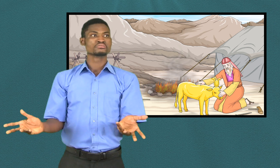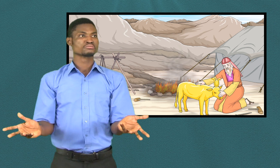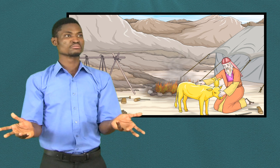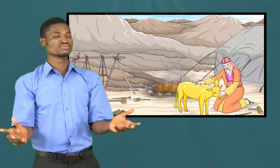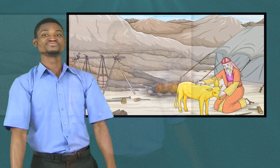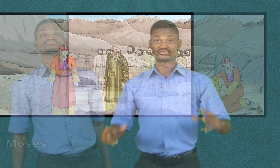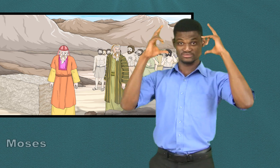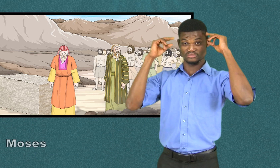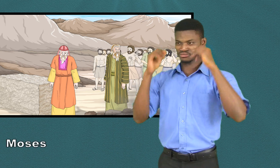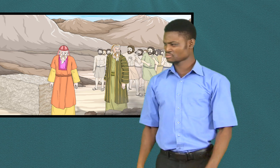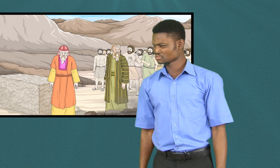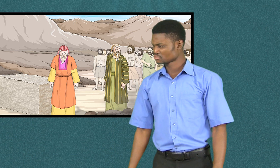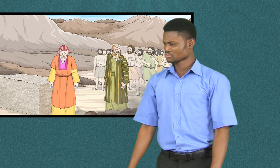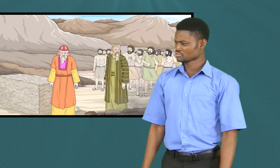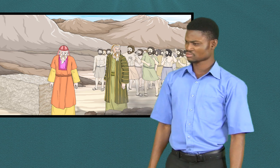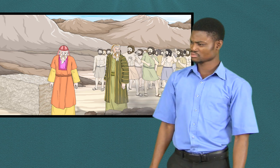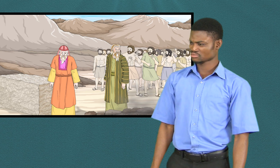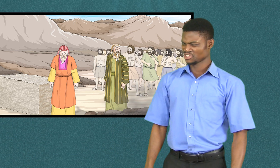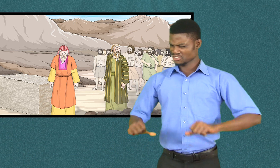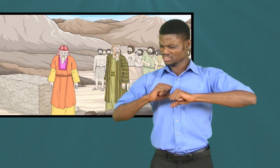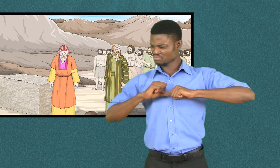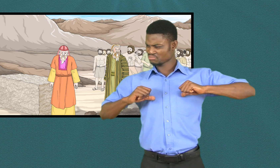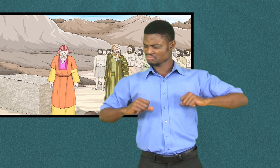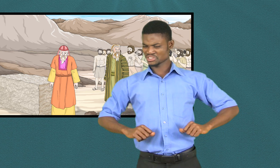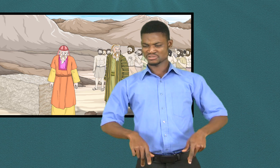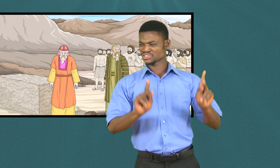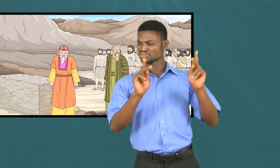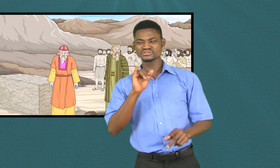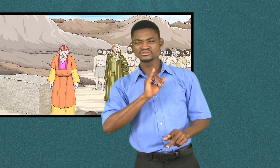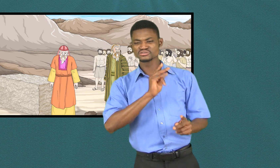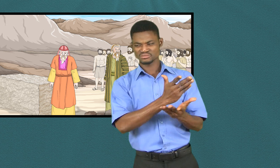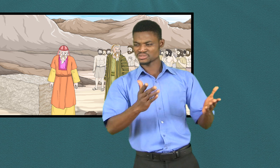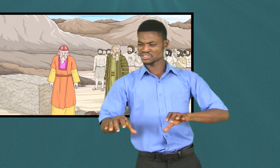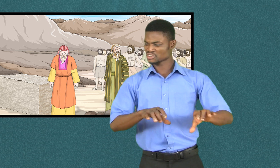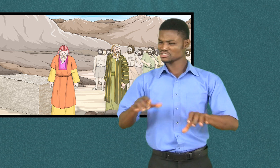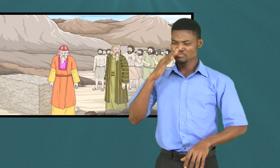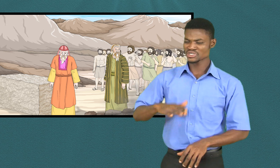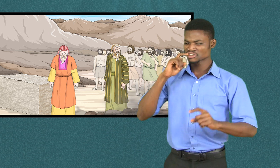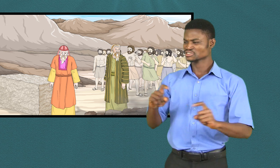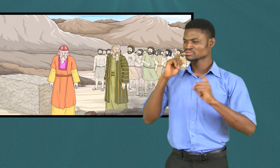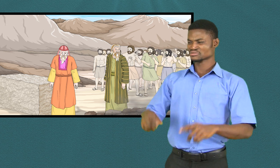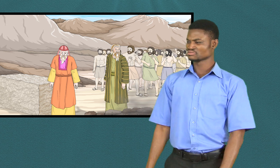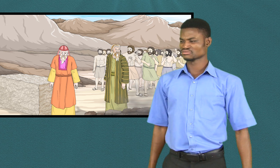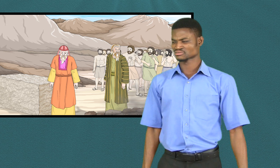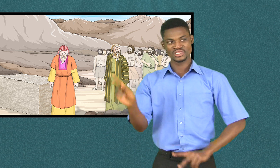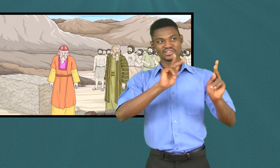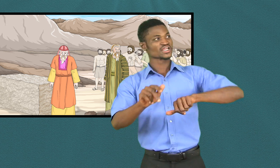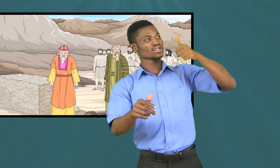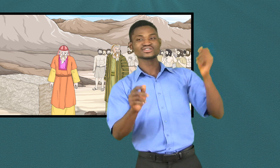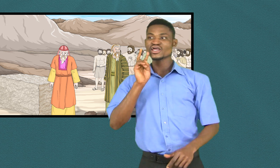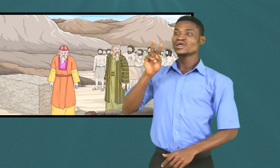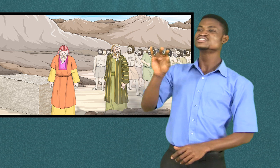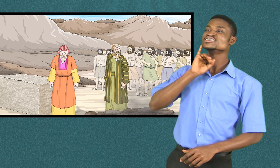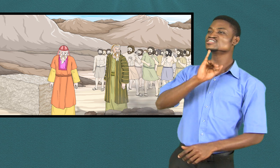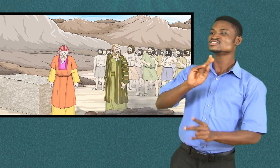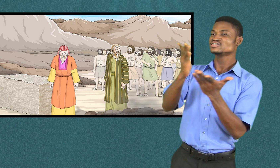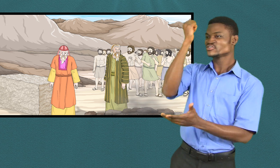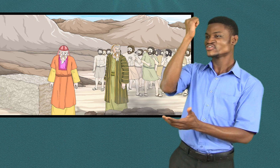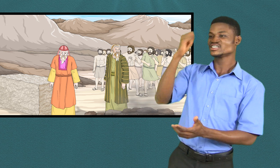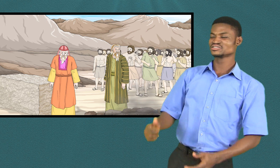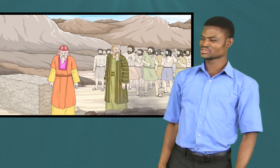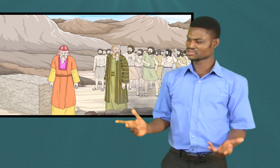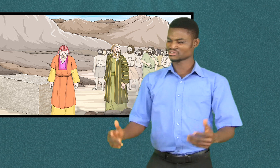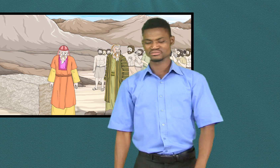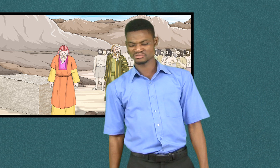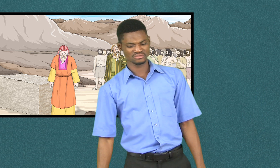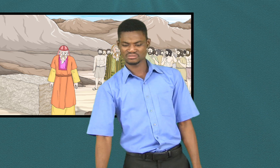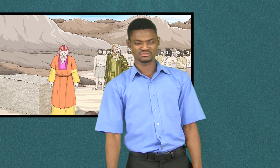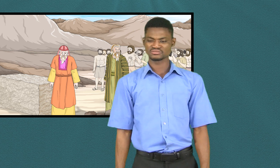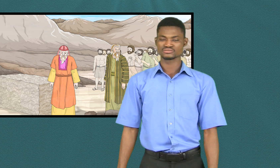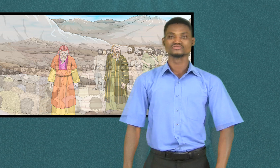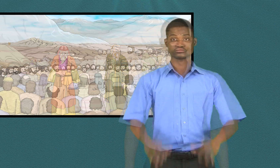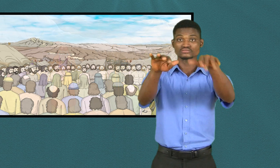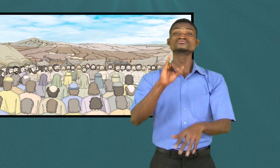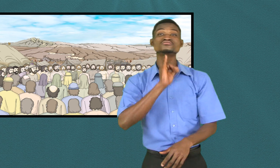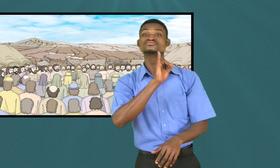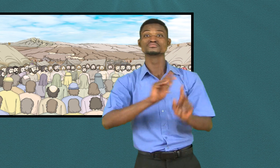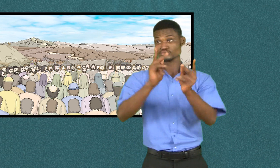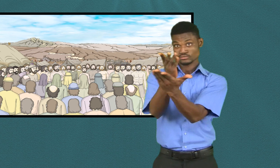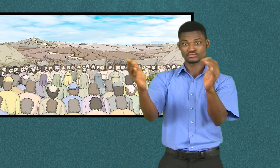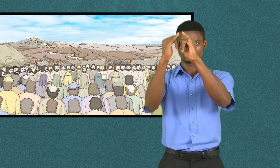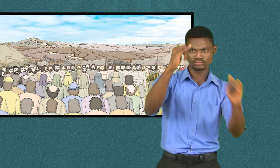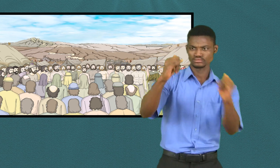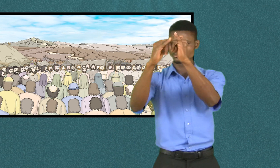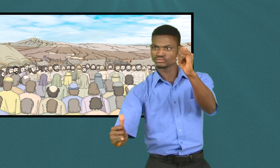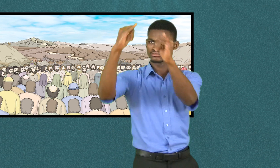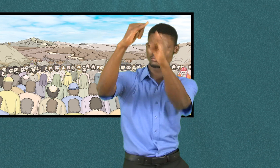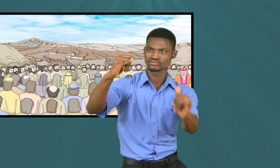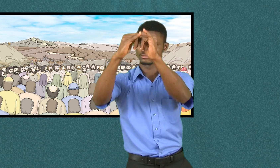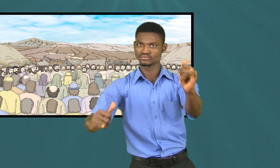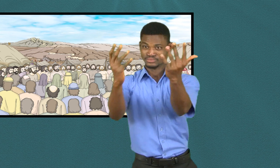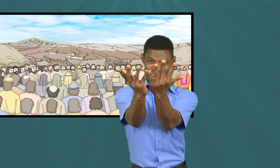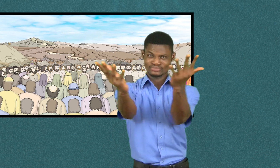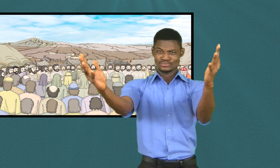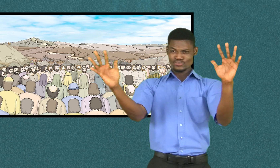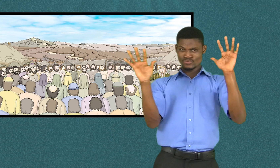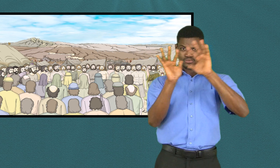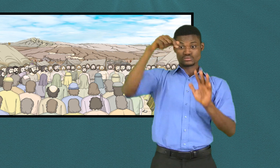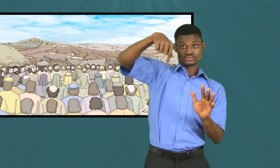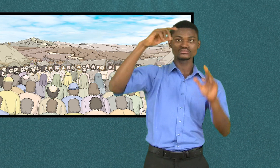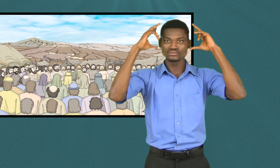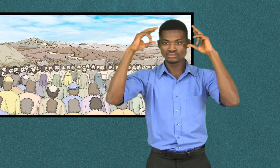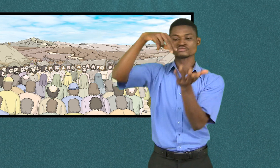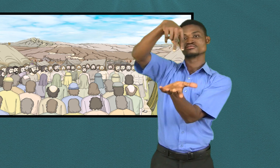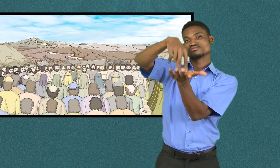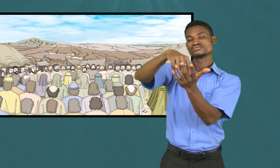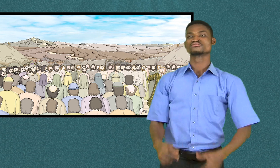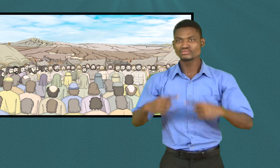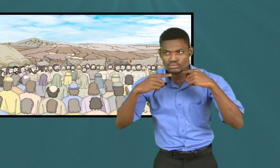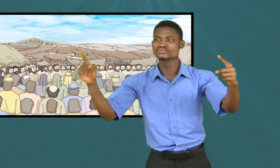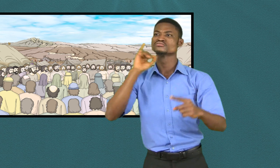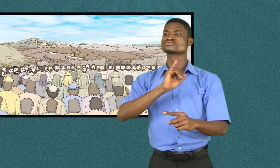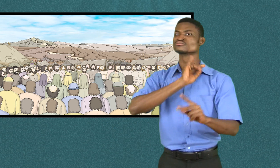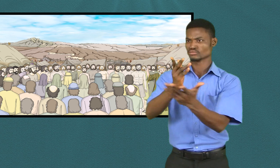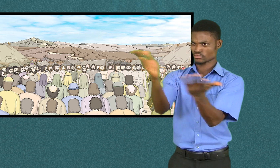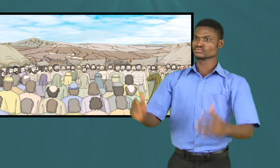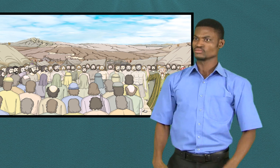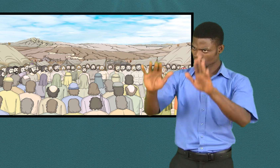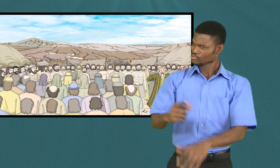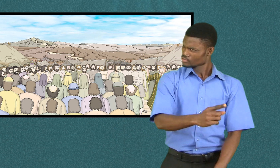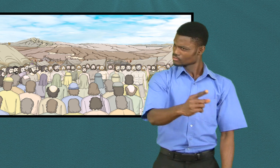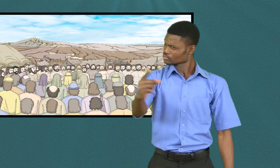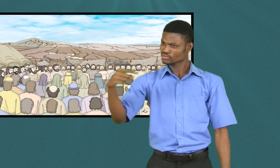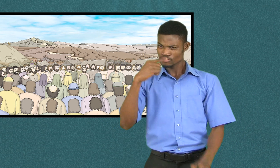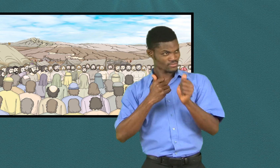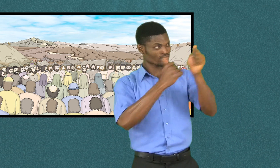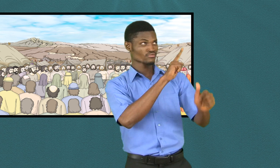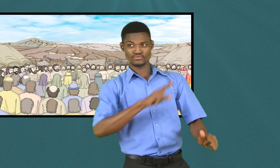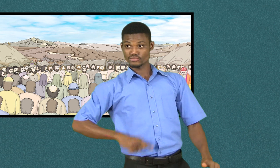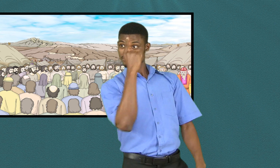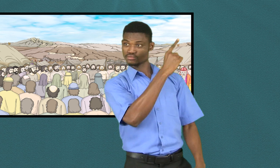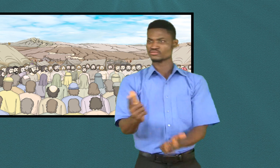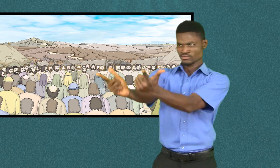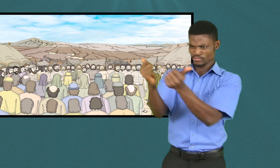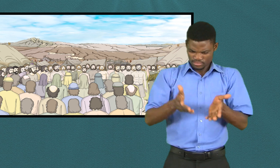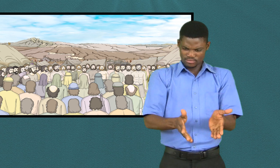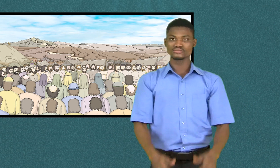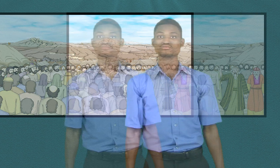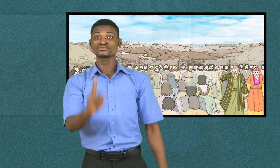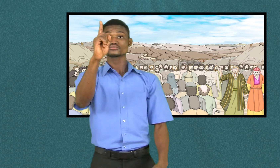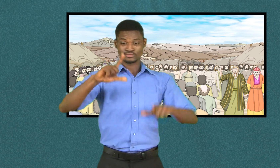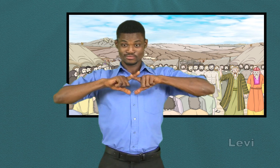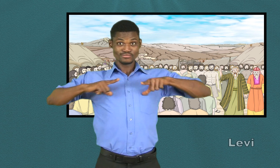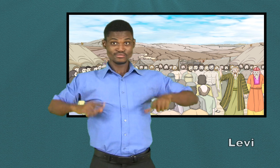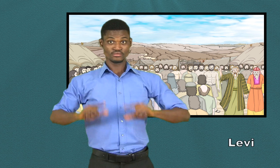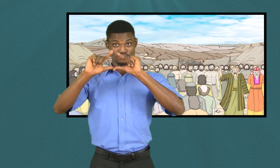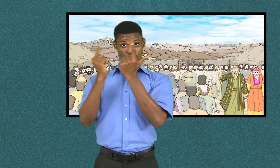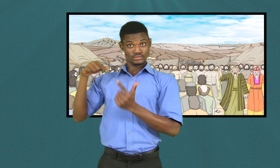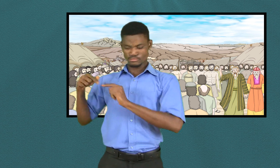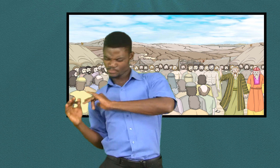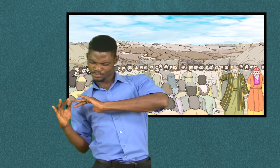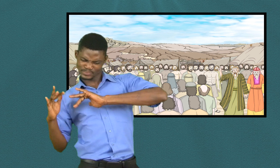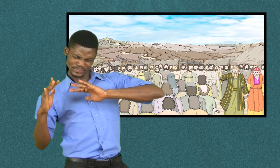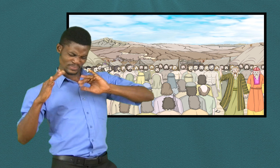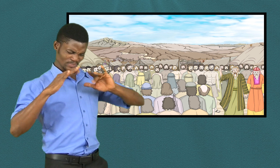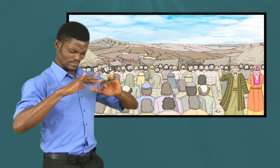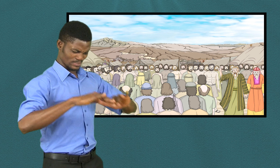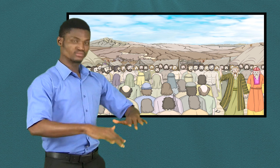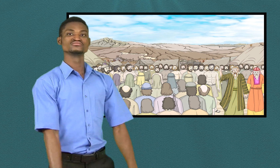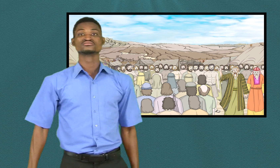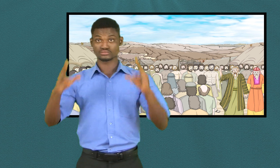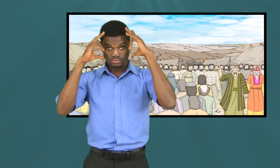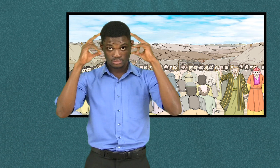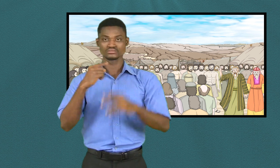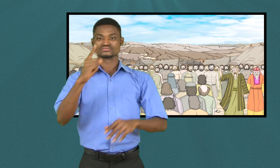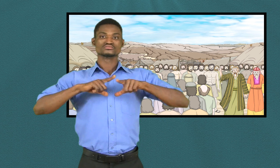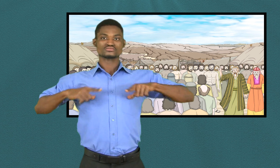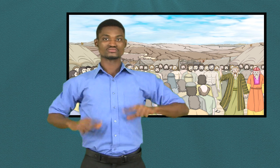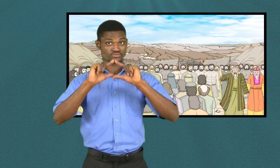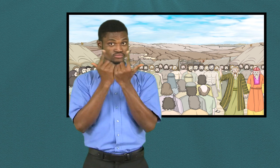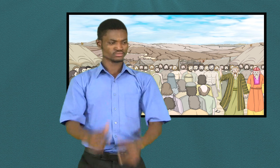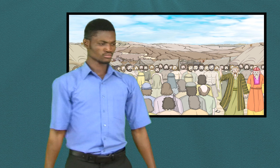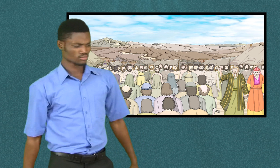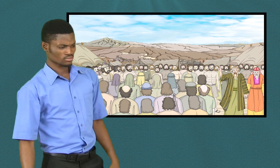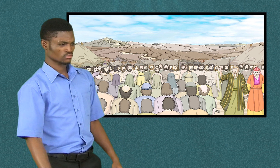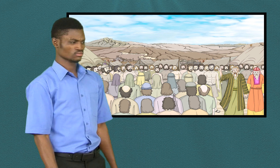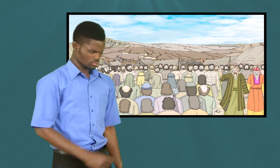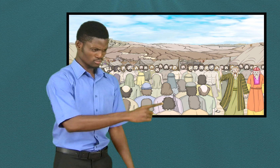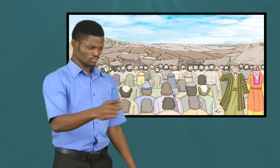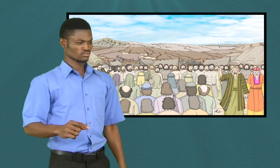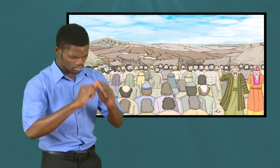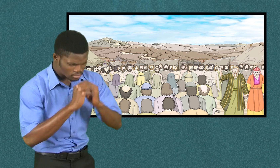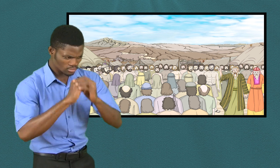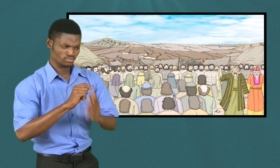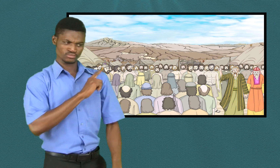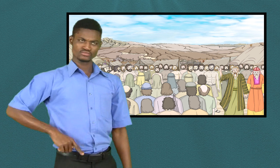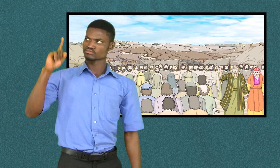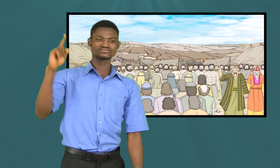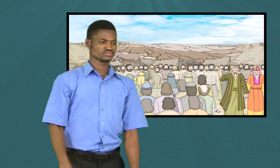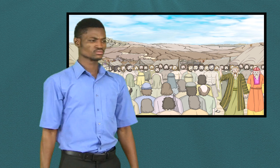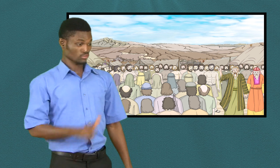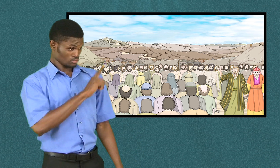Moses saw that the people were out of control, for Aaron had let them run wild and become a laughingstock to their enemies. So Moses stood at the entrance to the camp and said, “Whoever is for the LORD, come to me.” And all the Levites gathered around him.